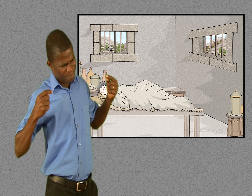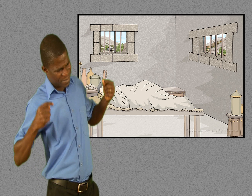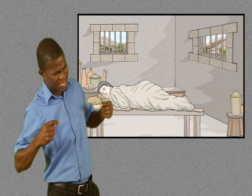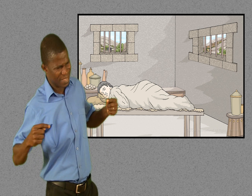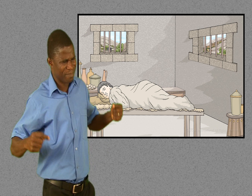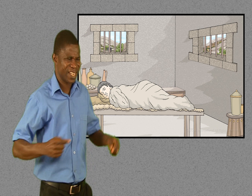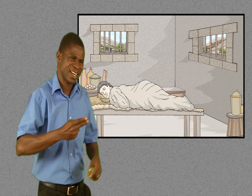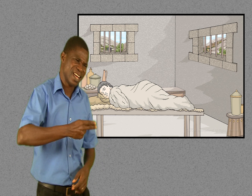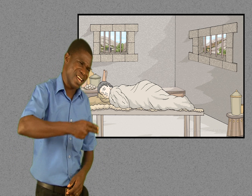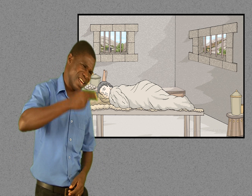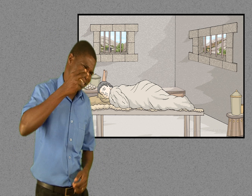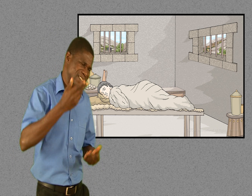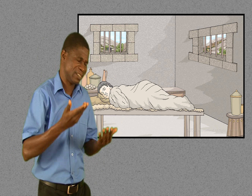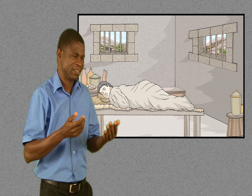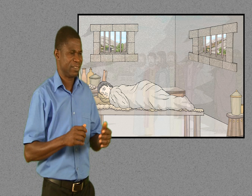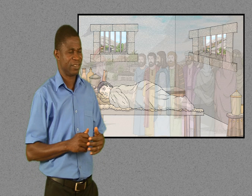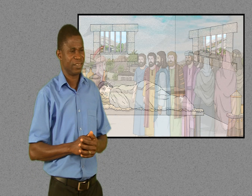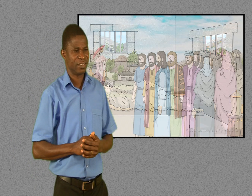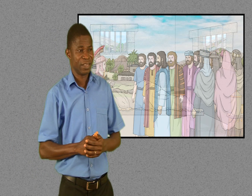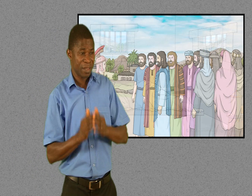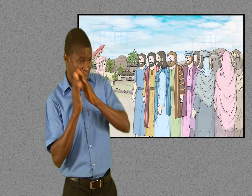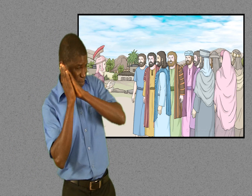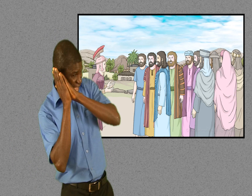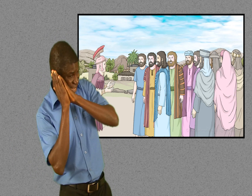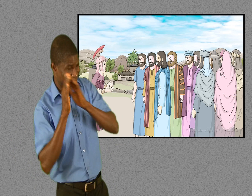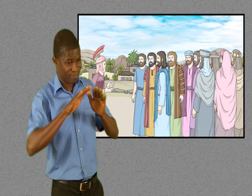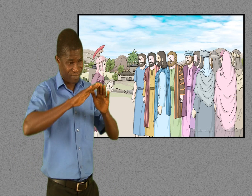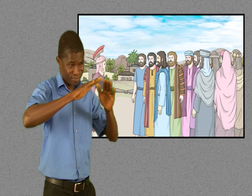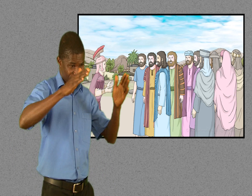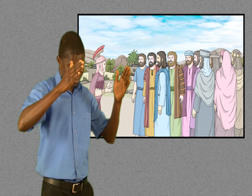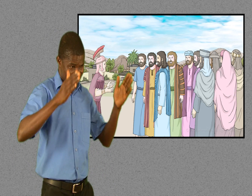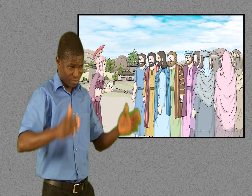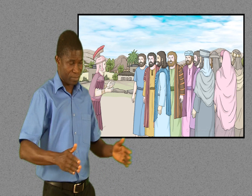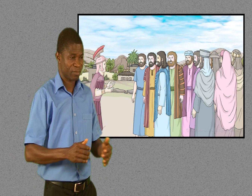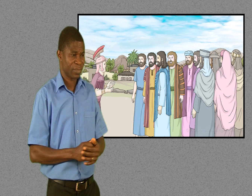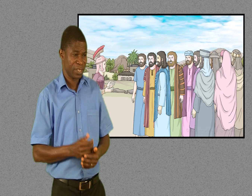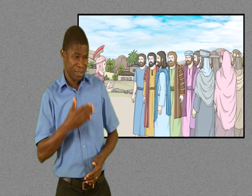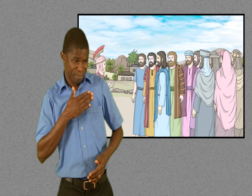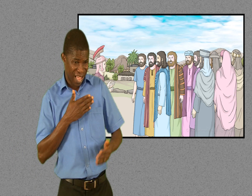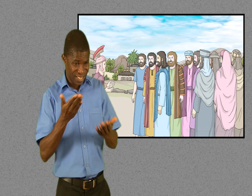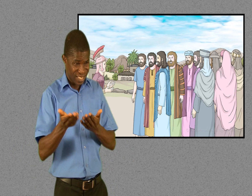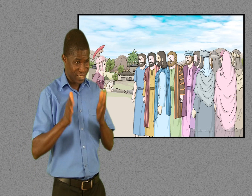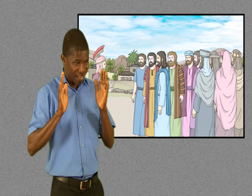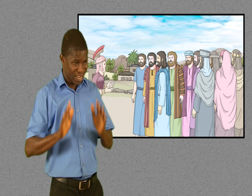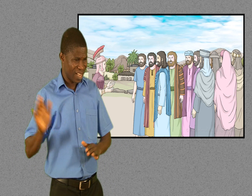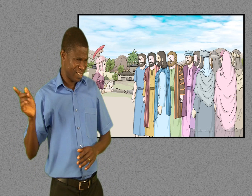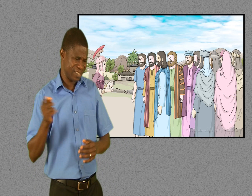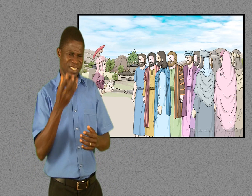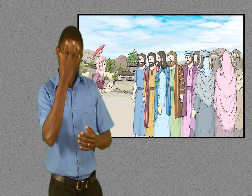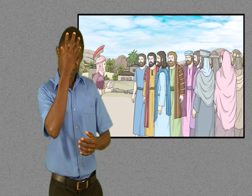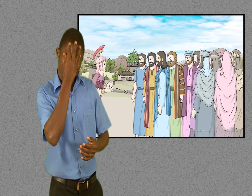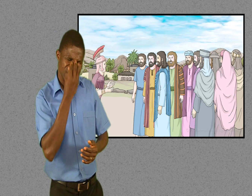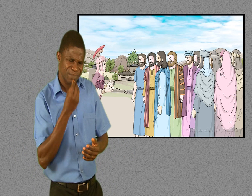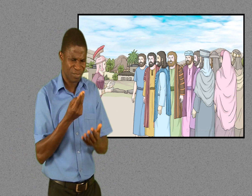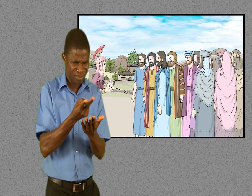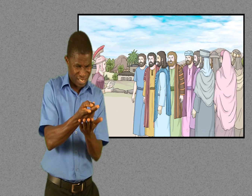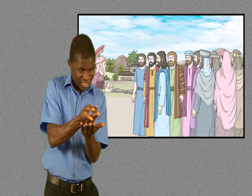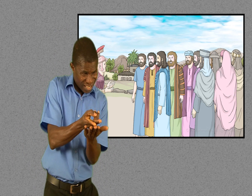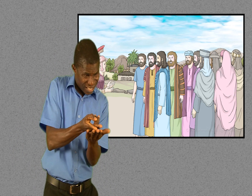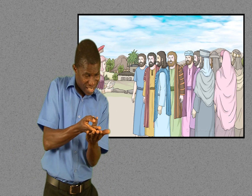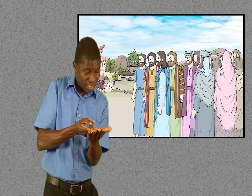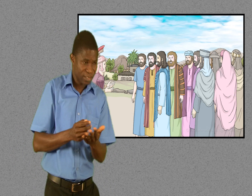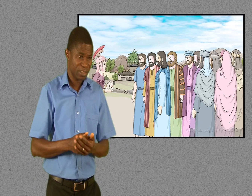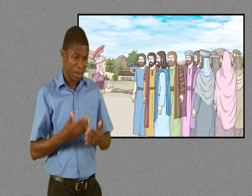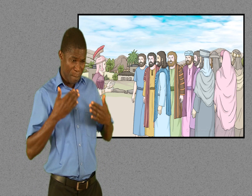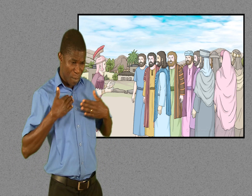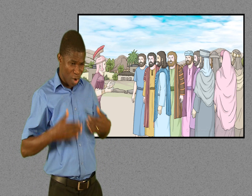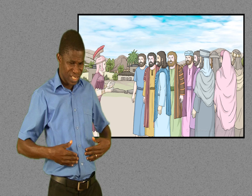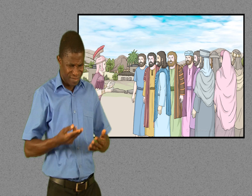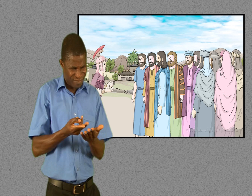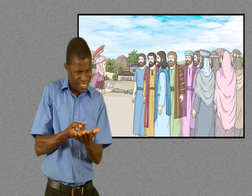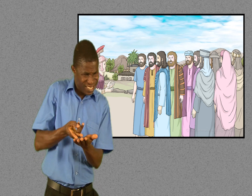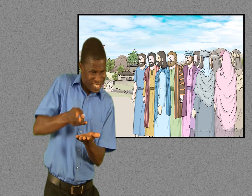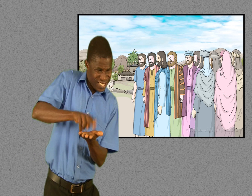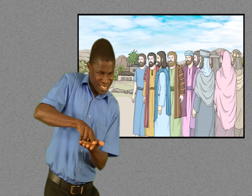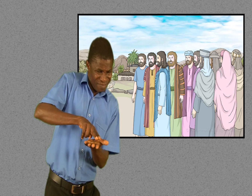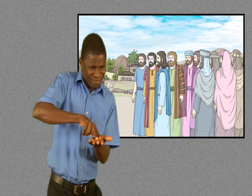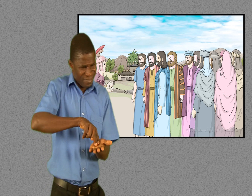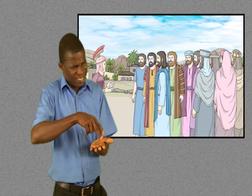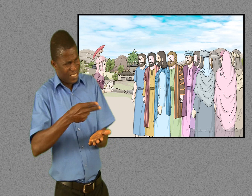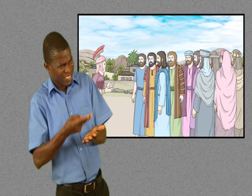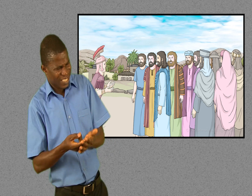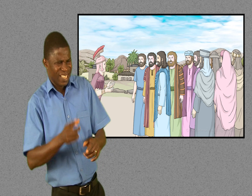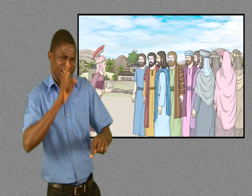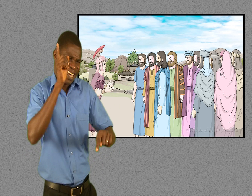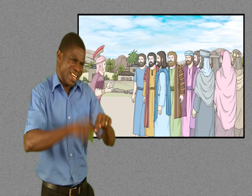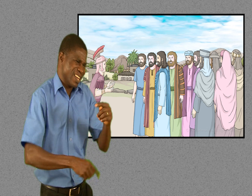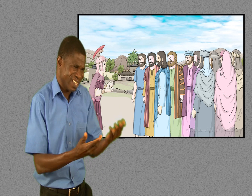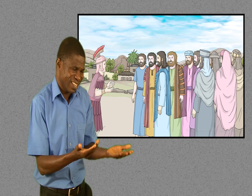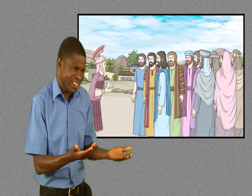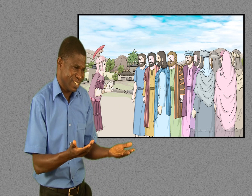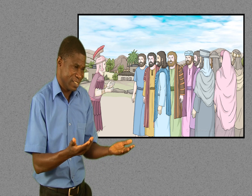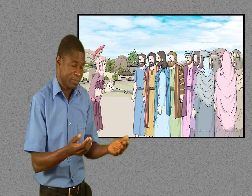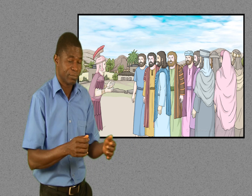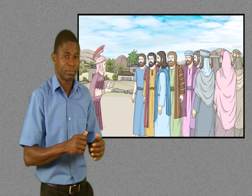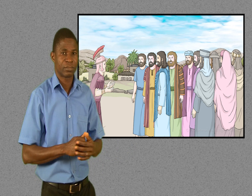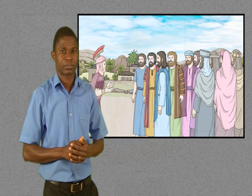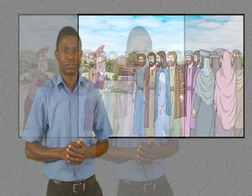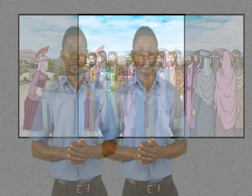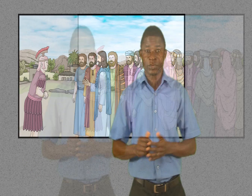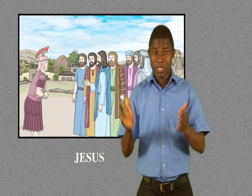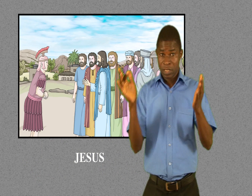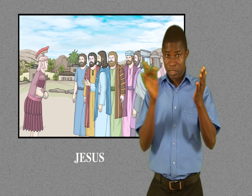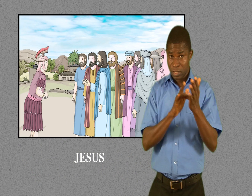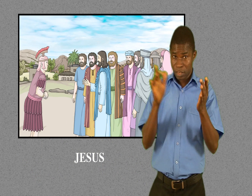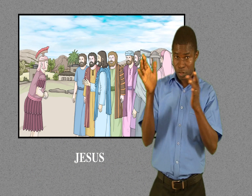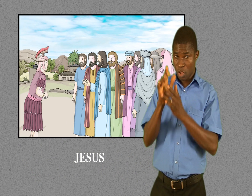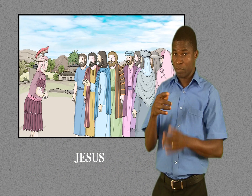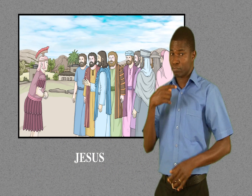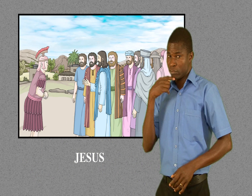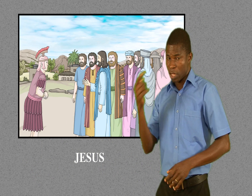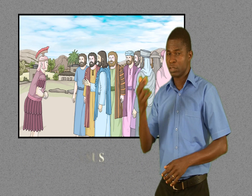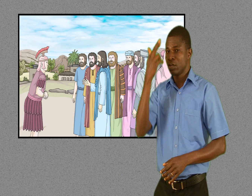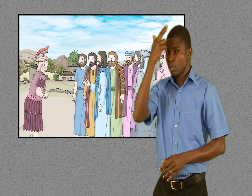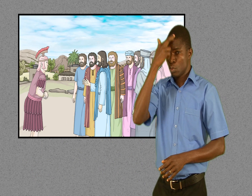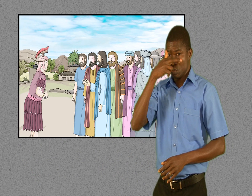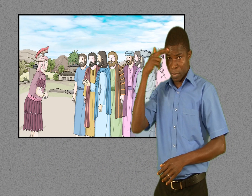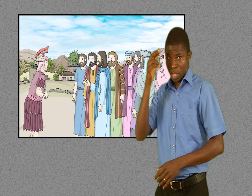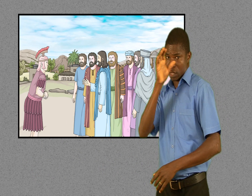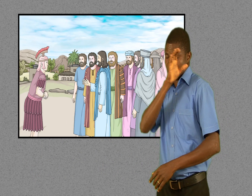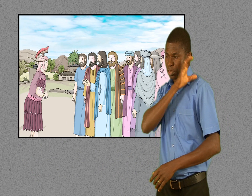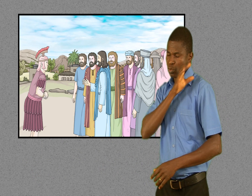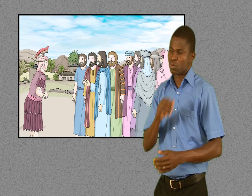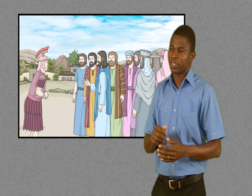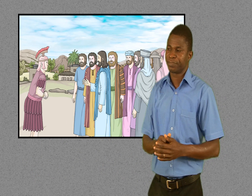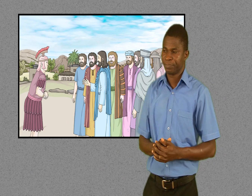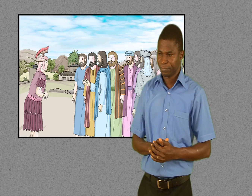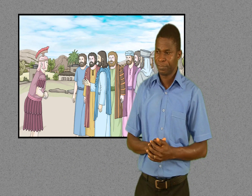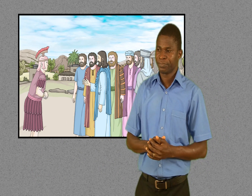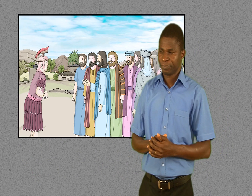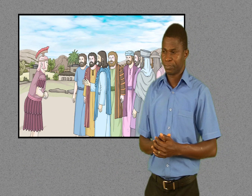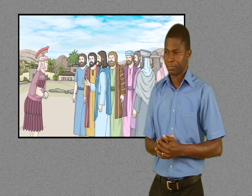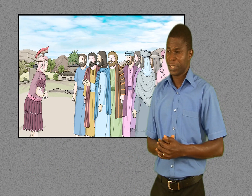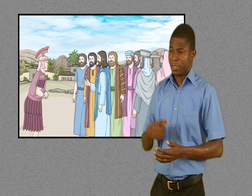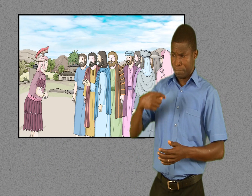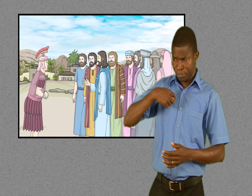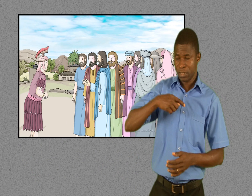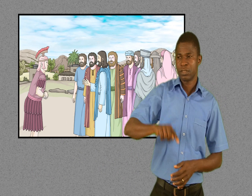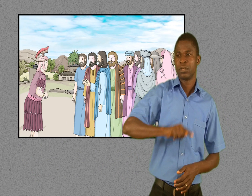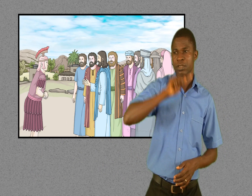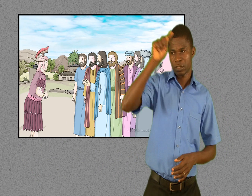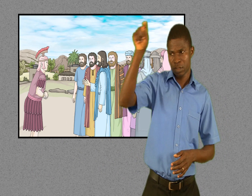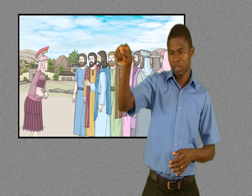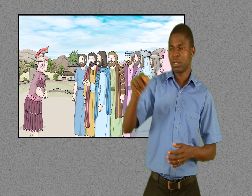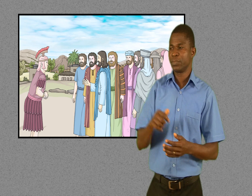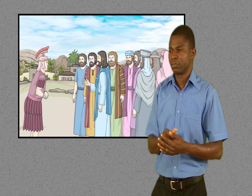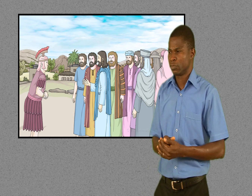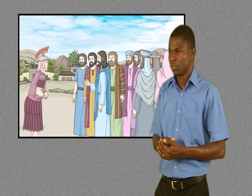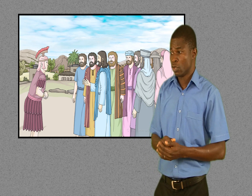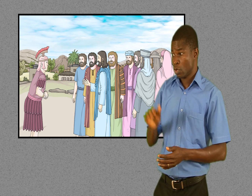“I will go and heal him,” Jesus replied.